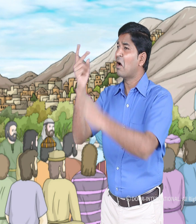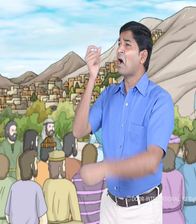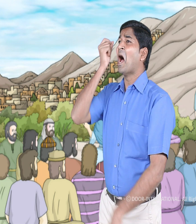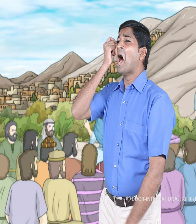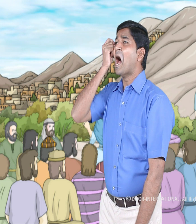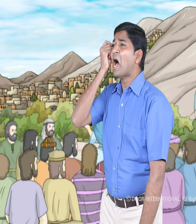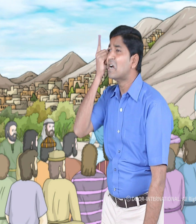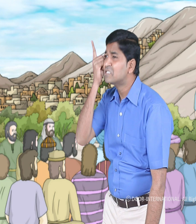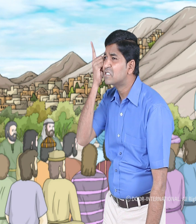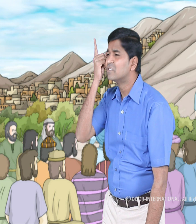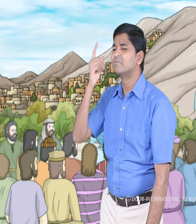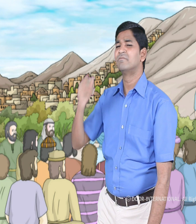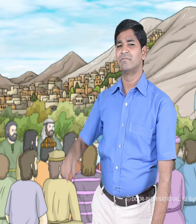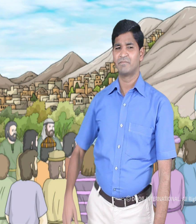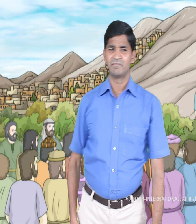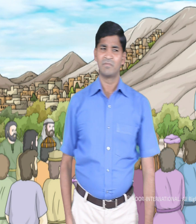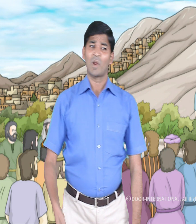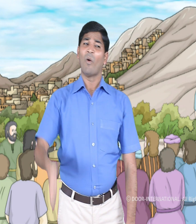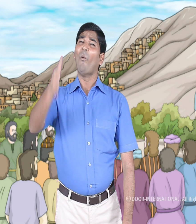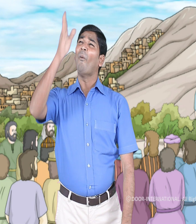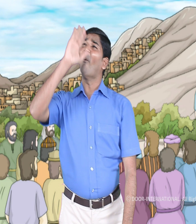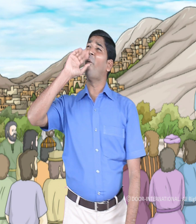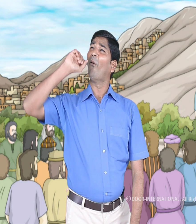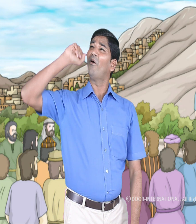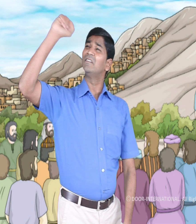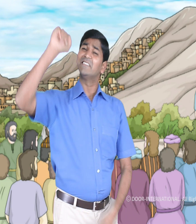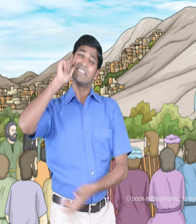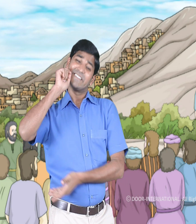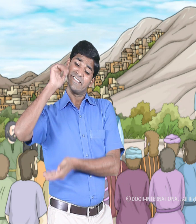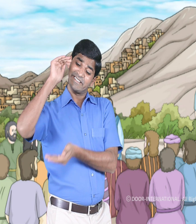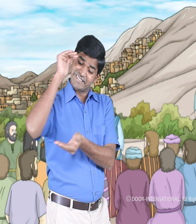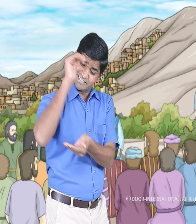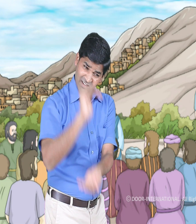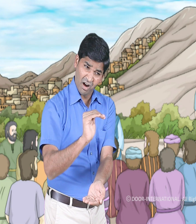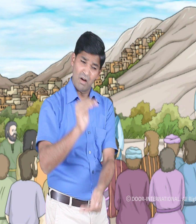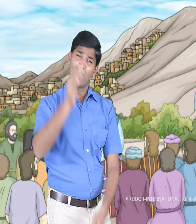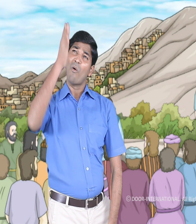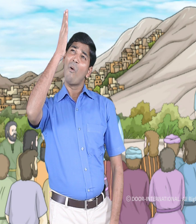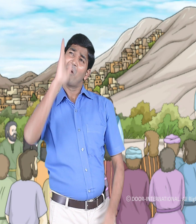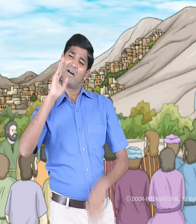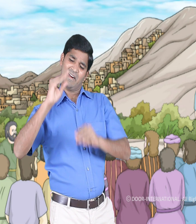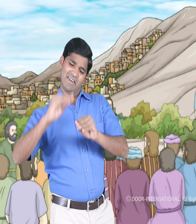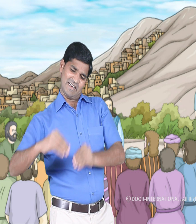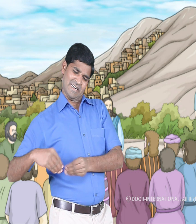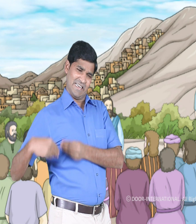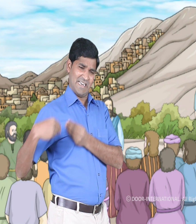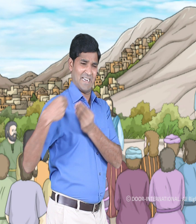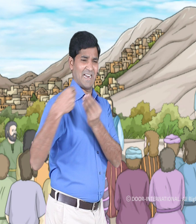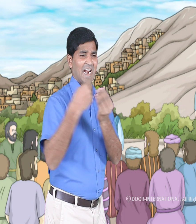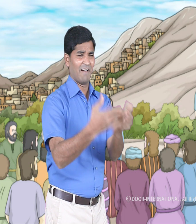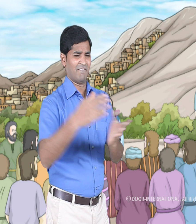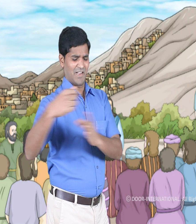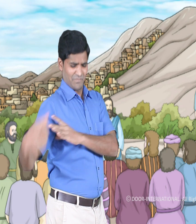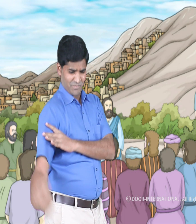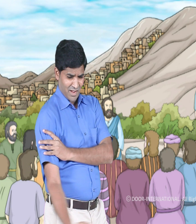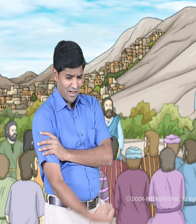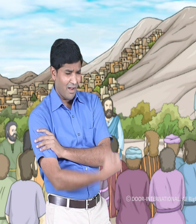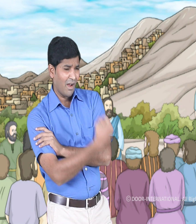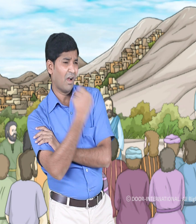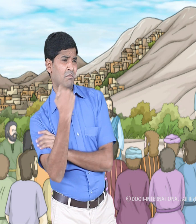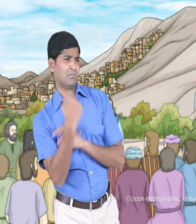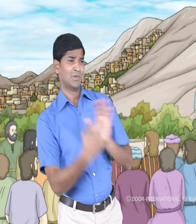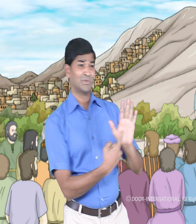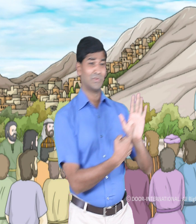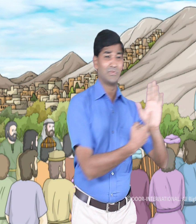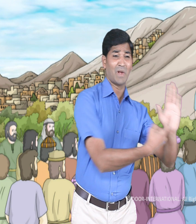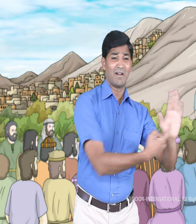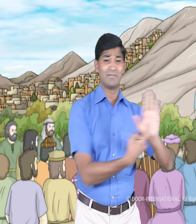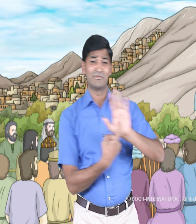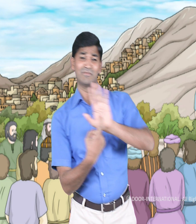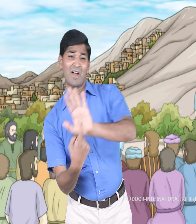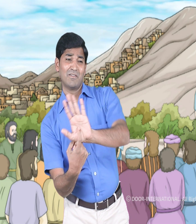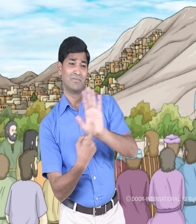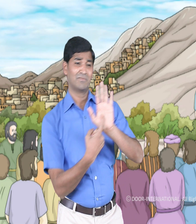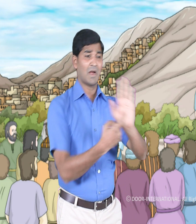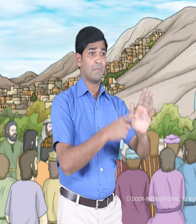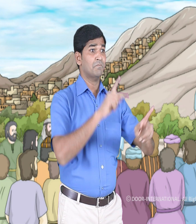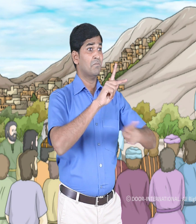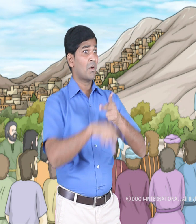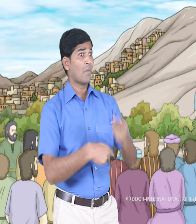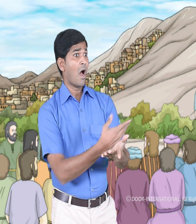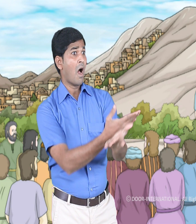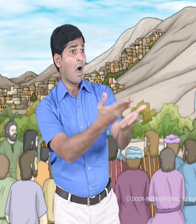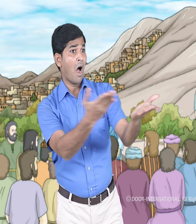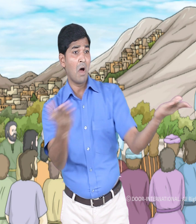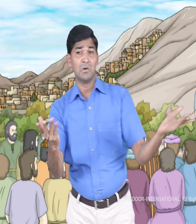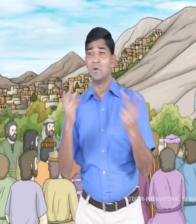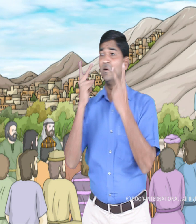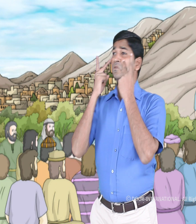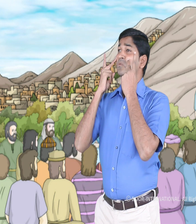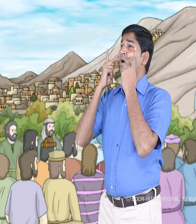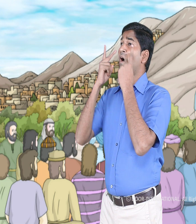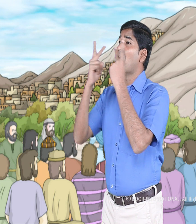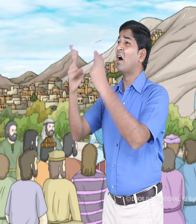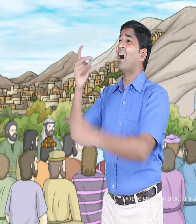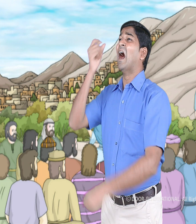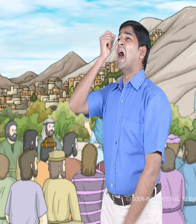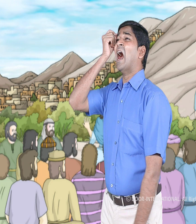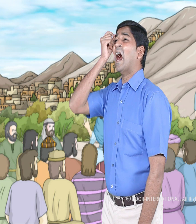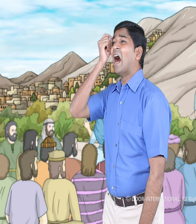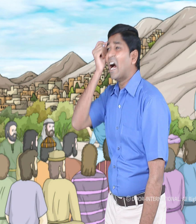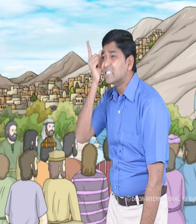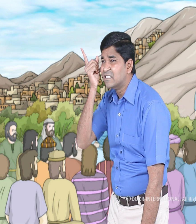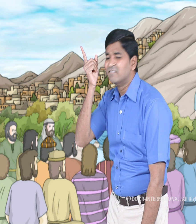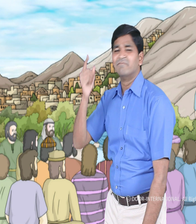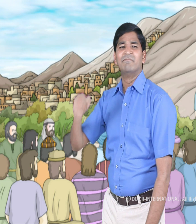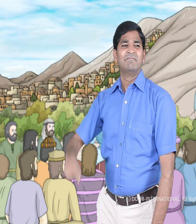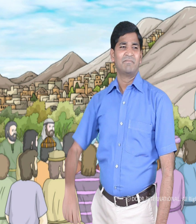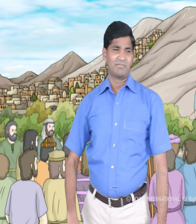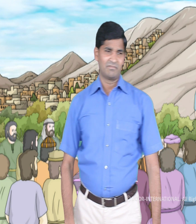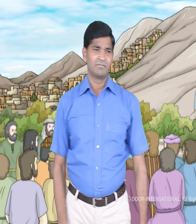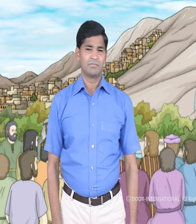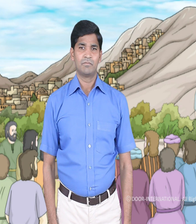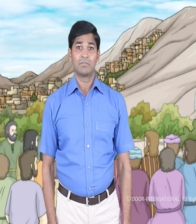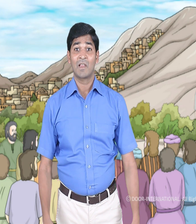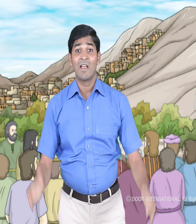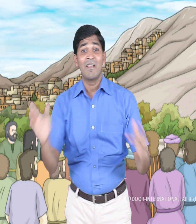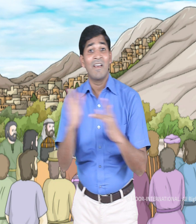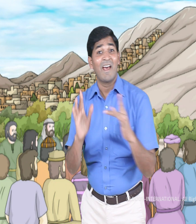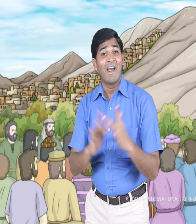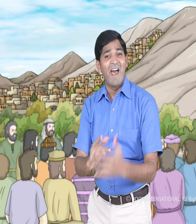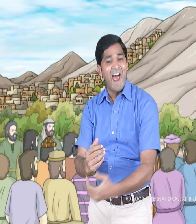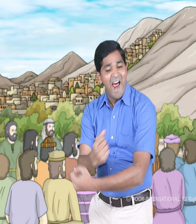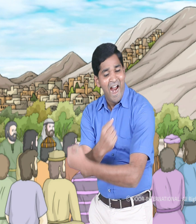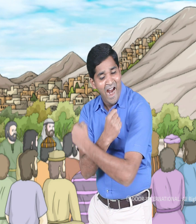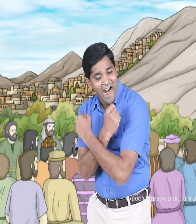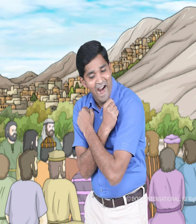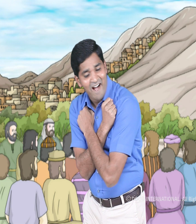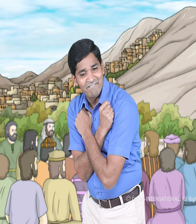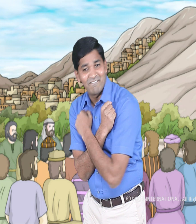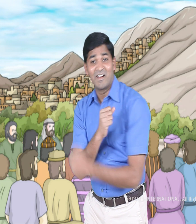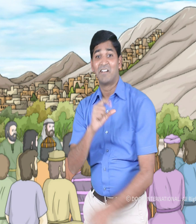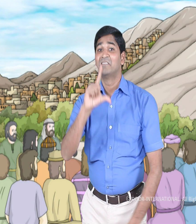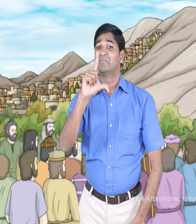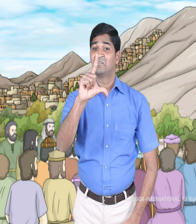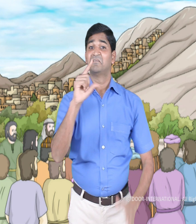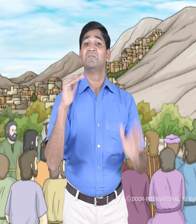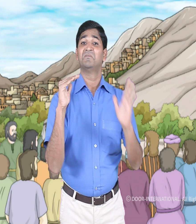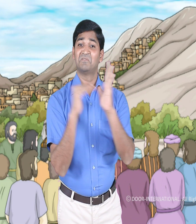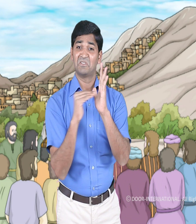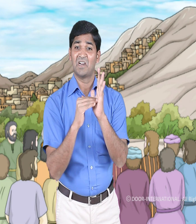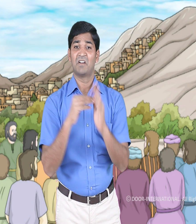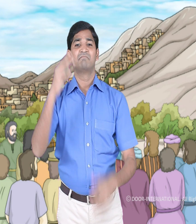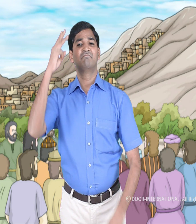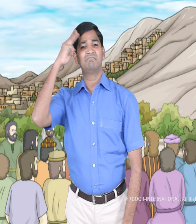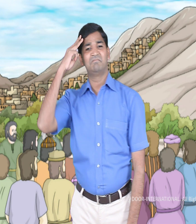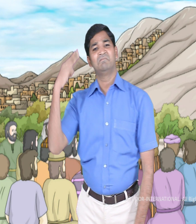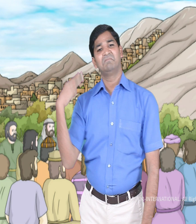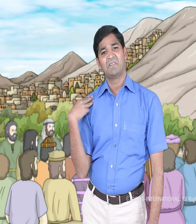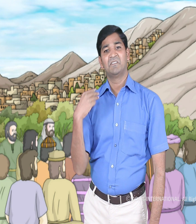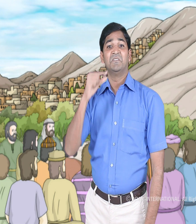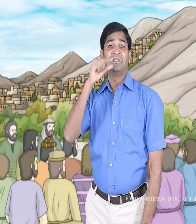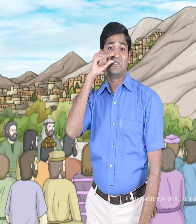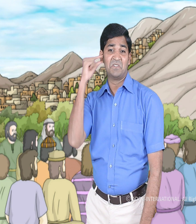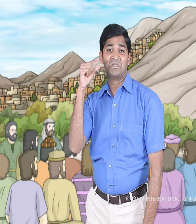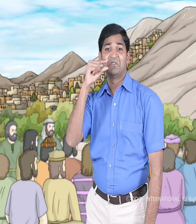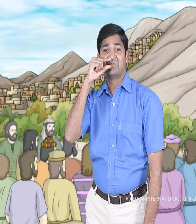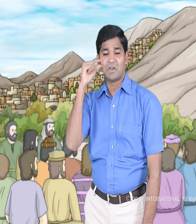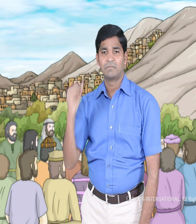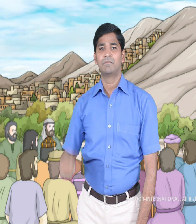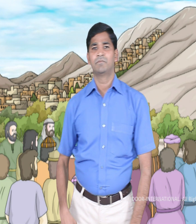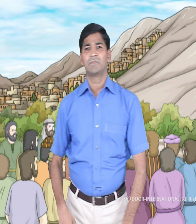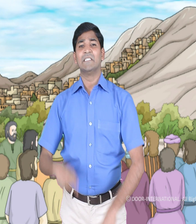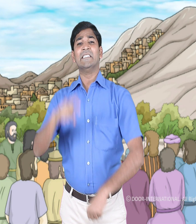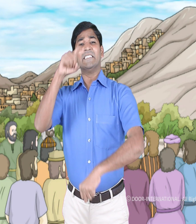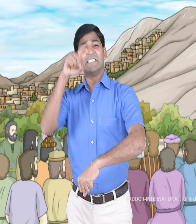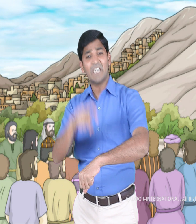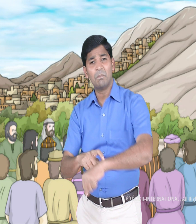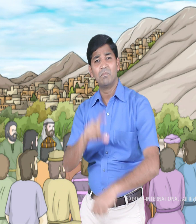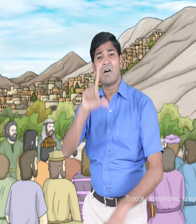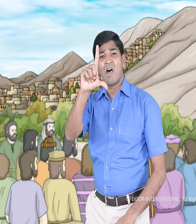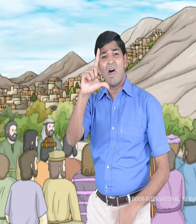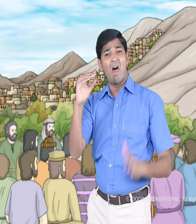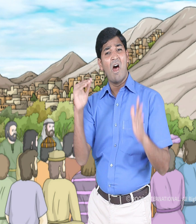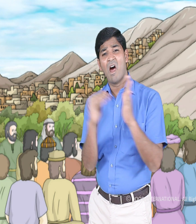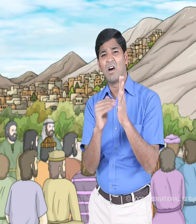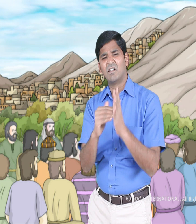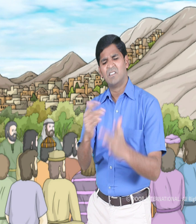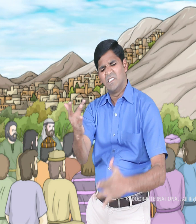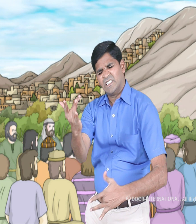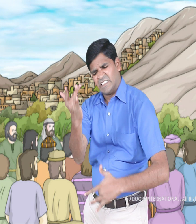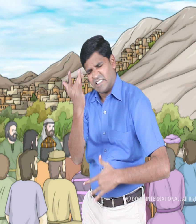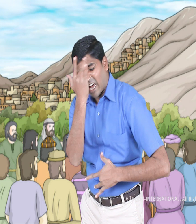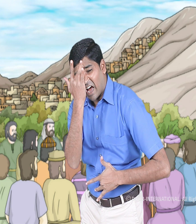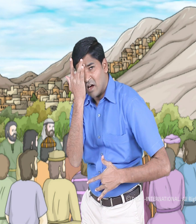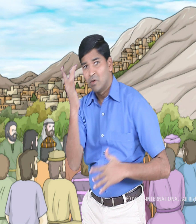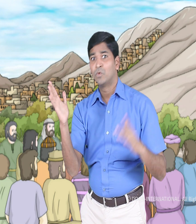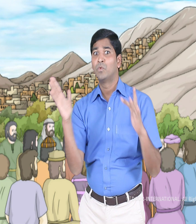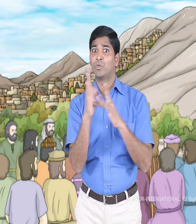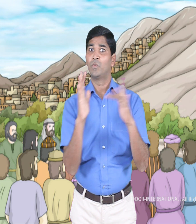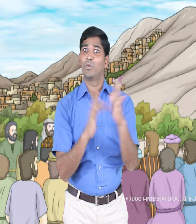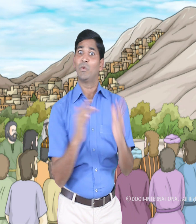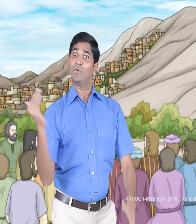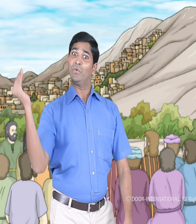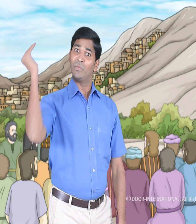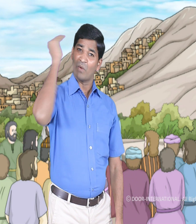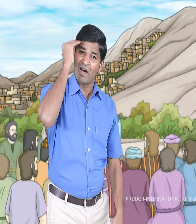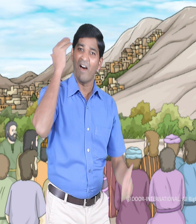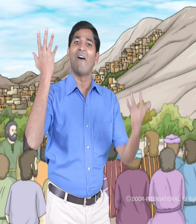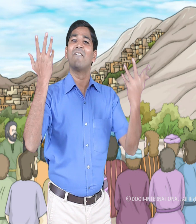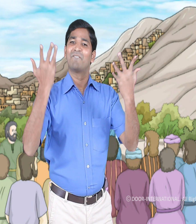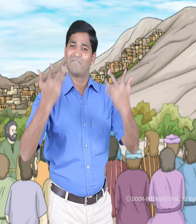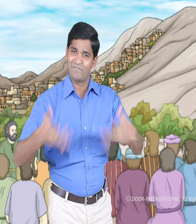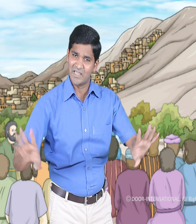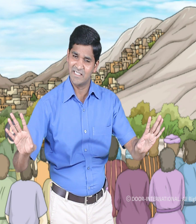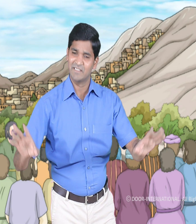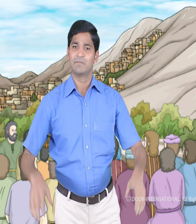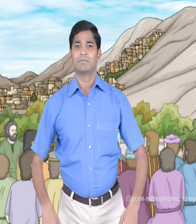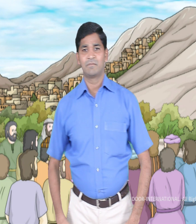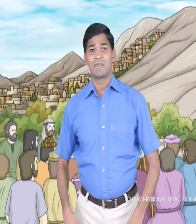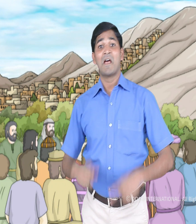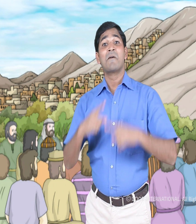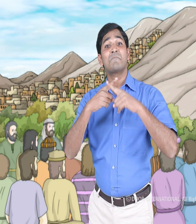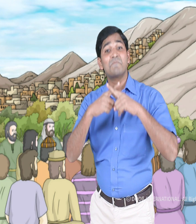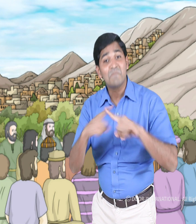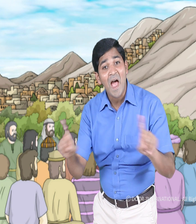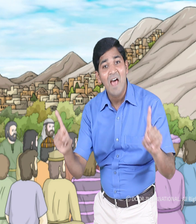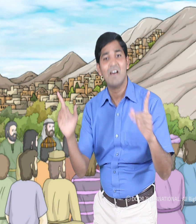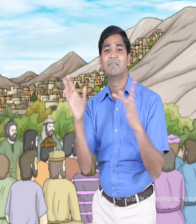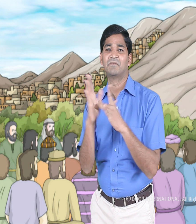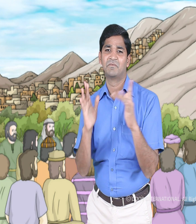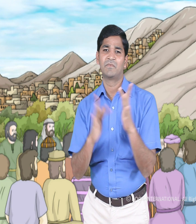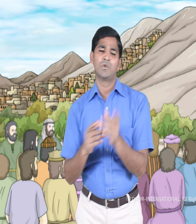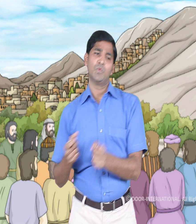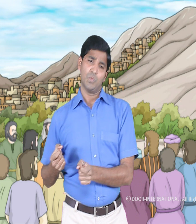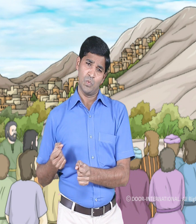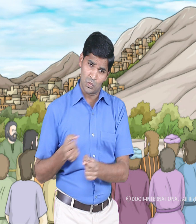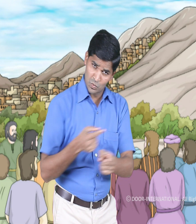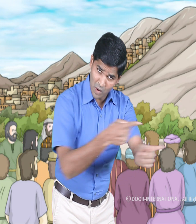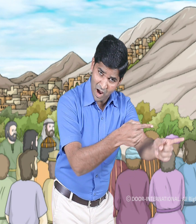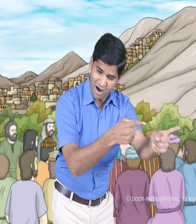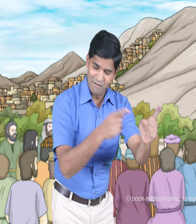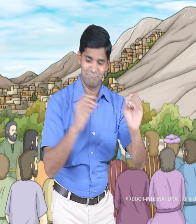No, it is for the glory of God, so that the Son of God may be glorified through it.”